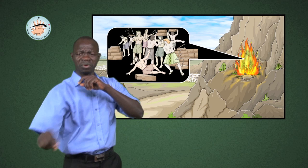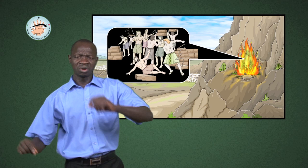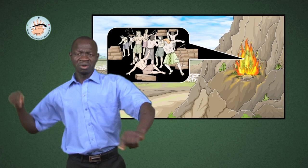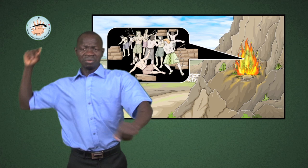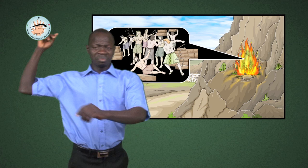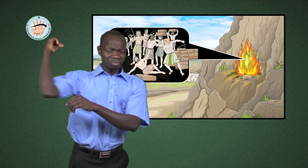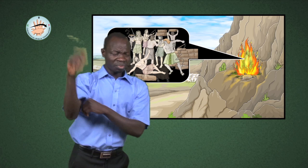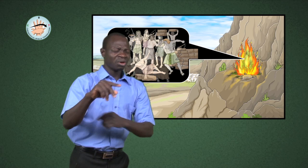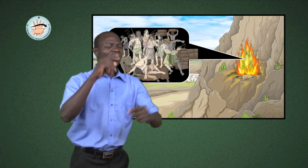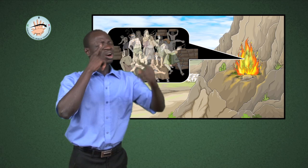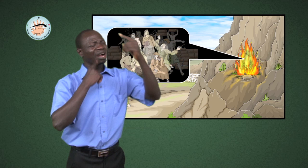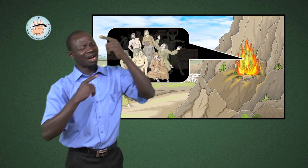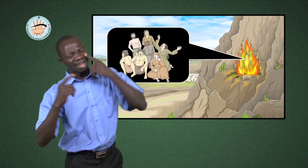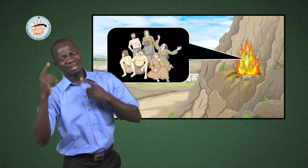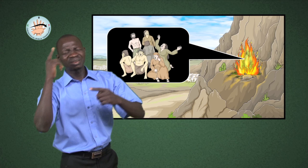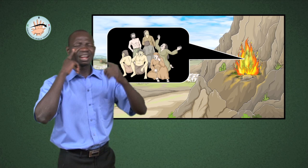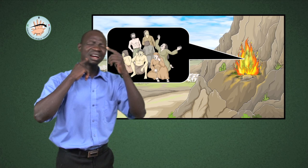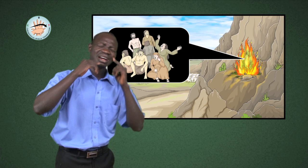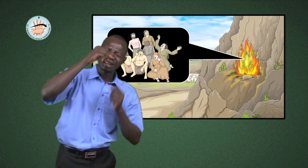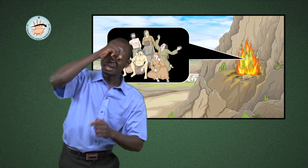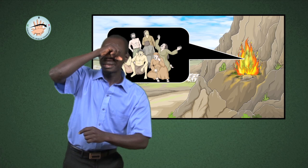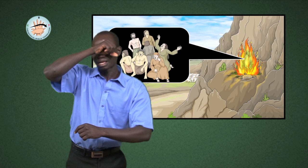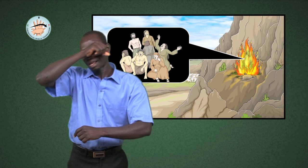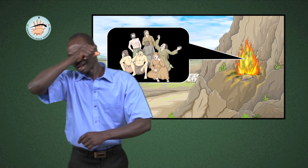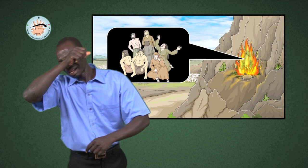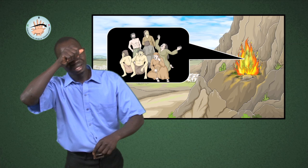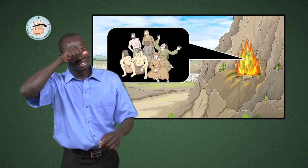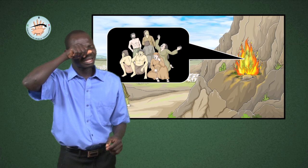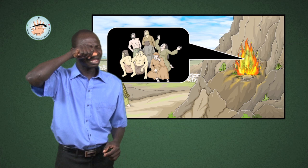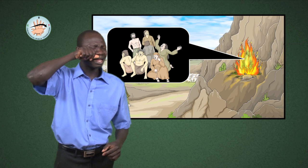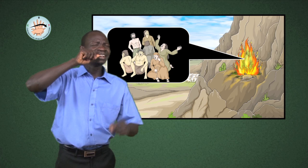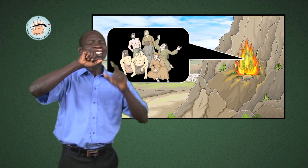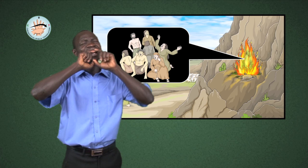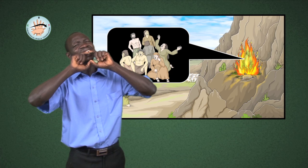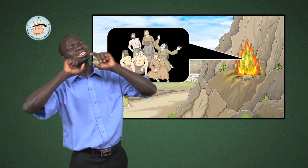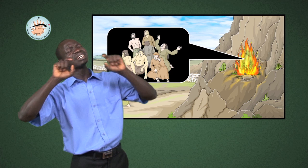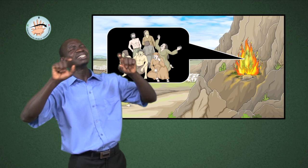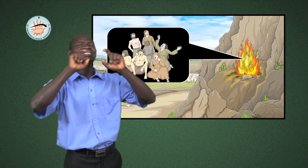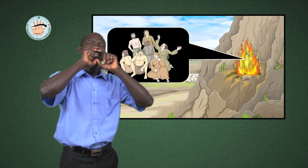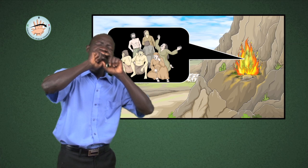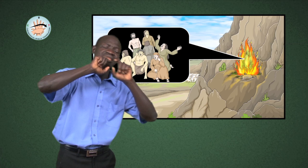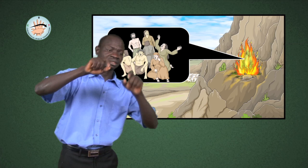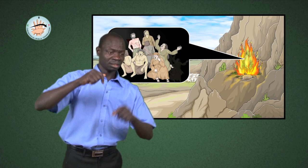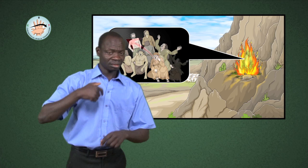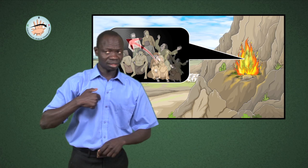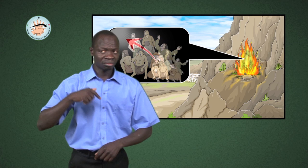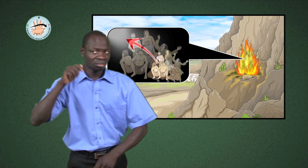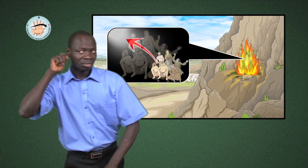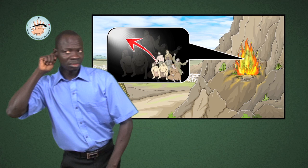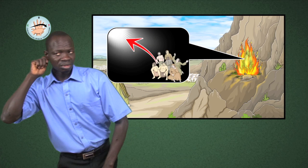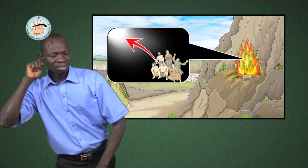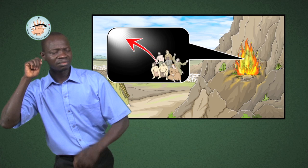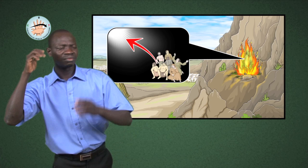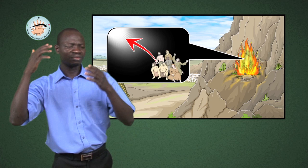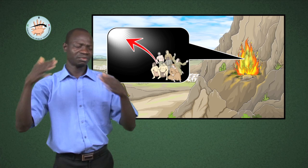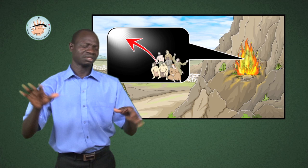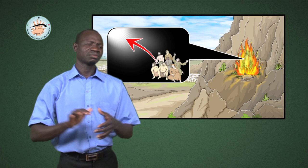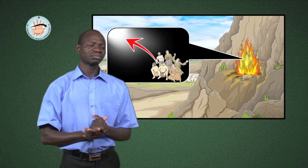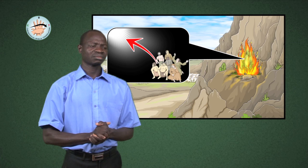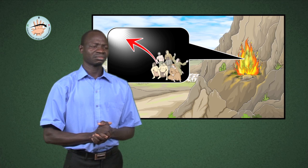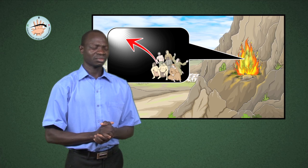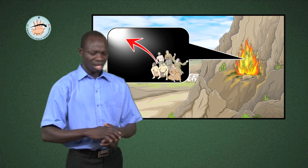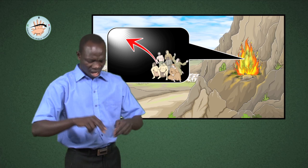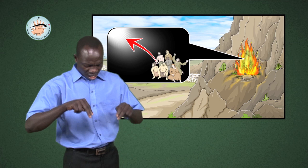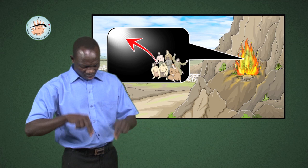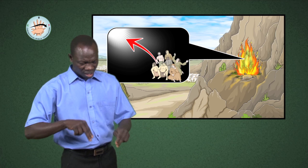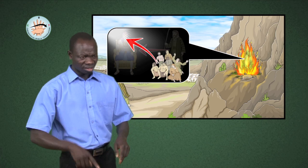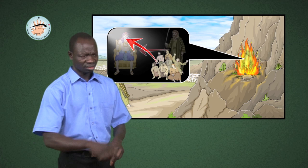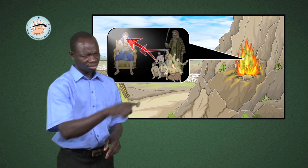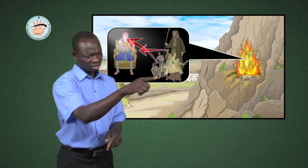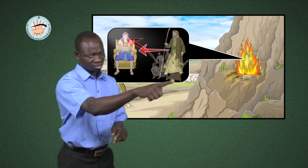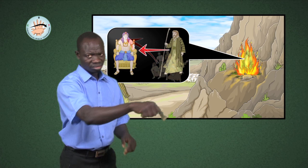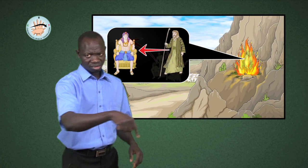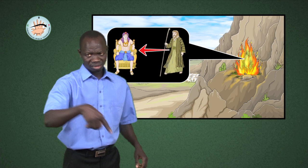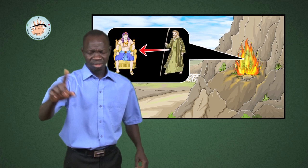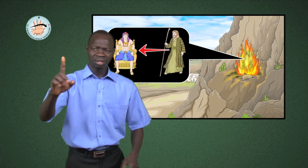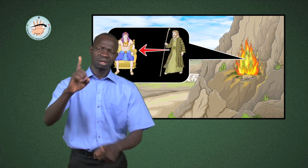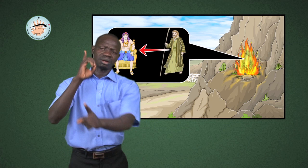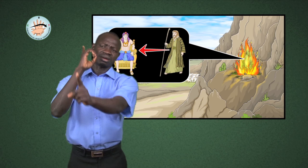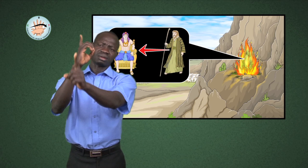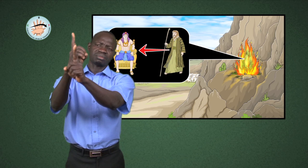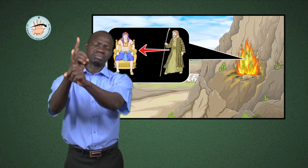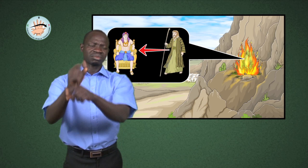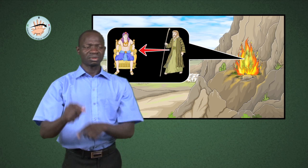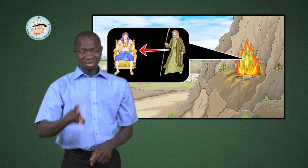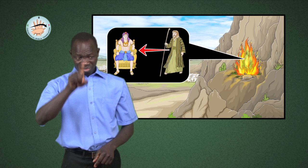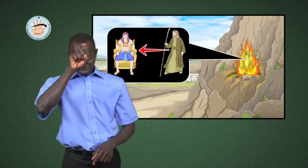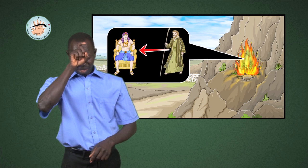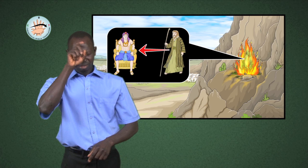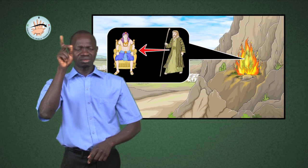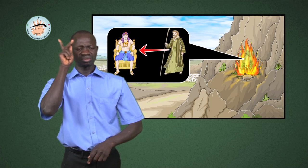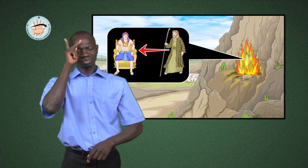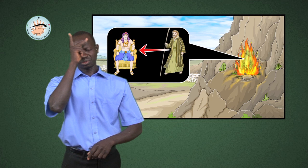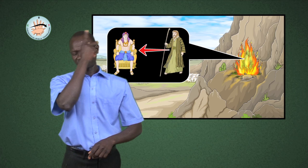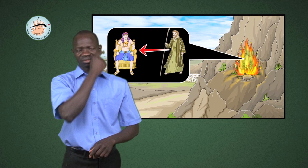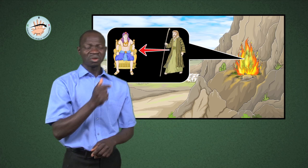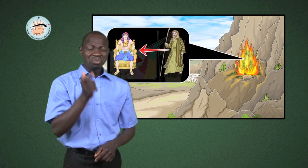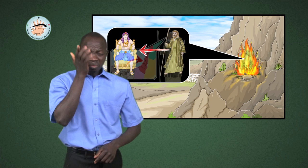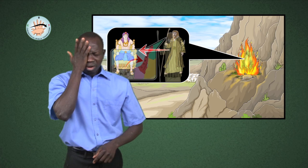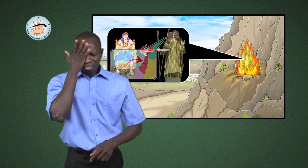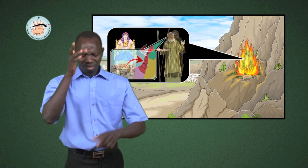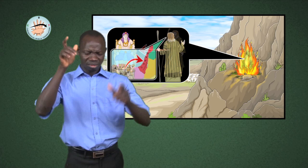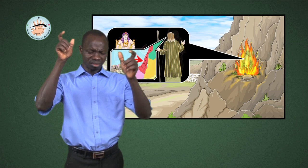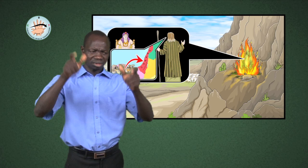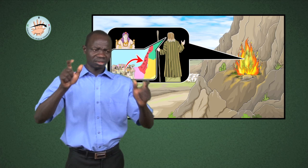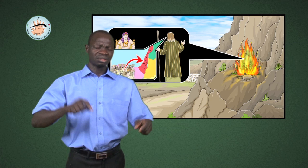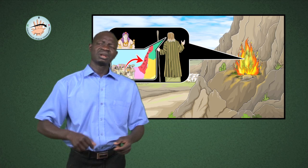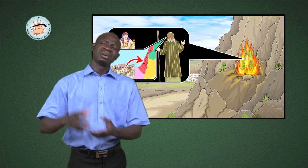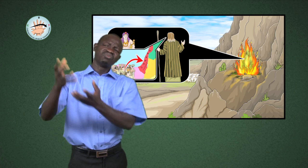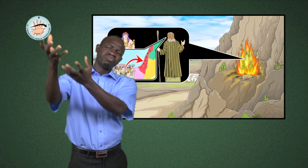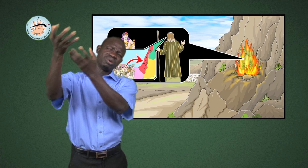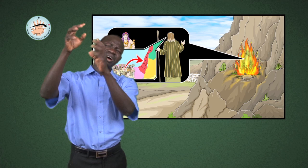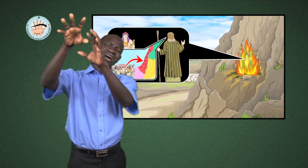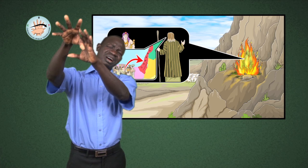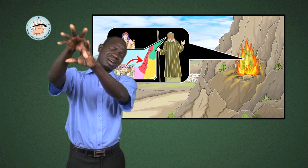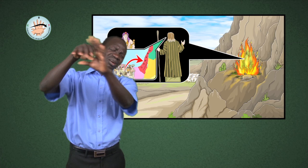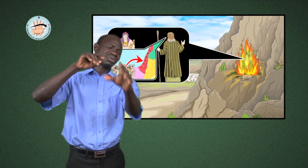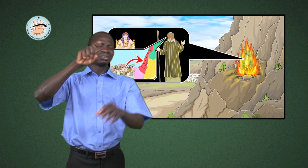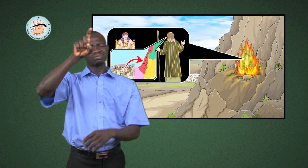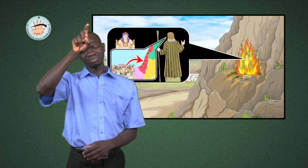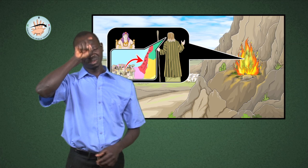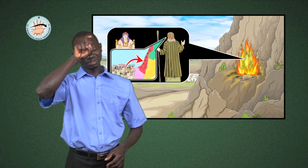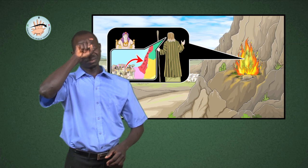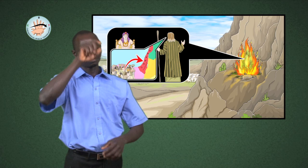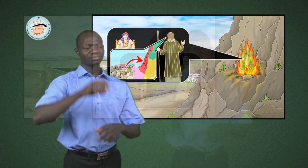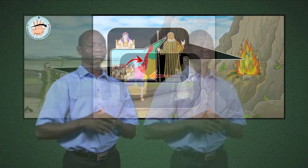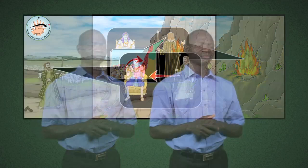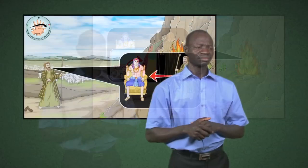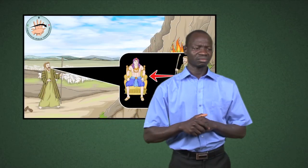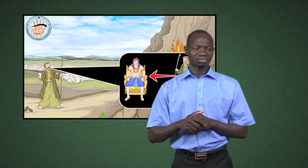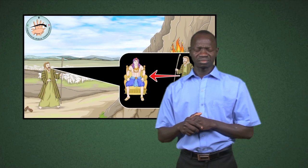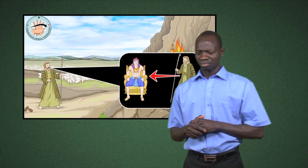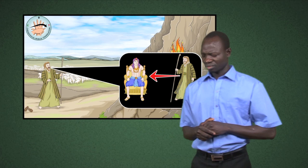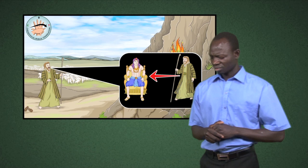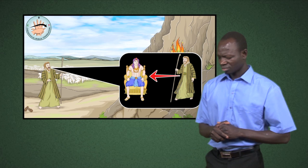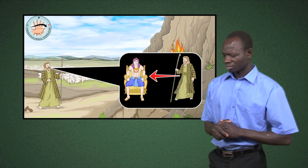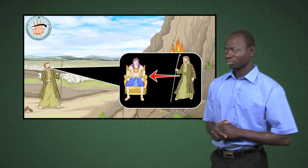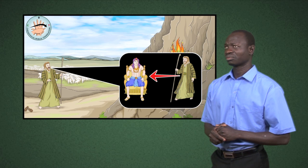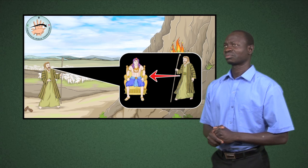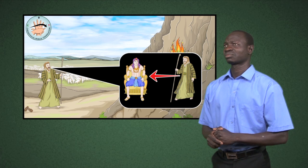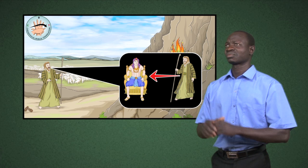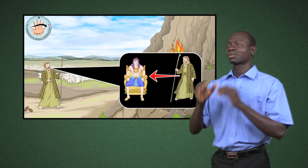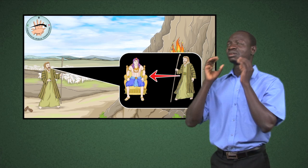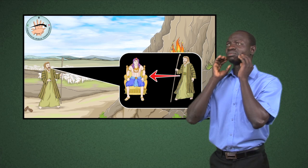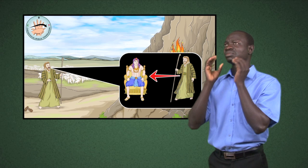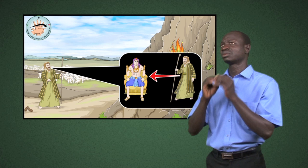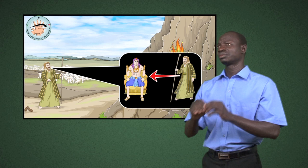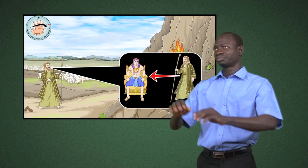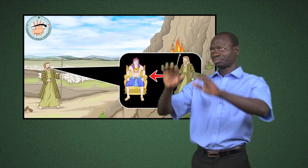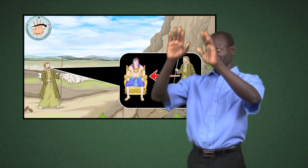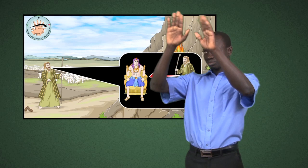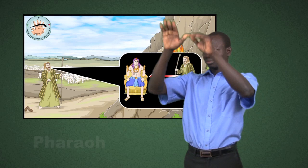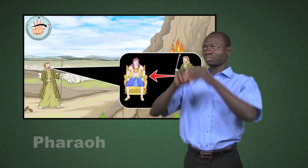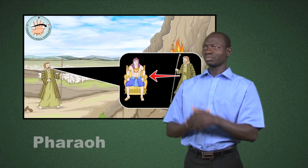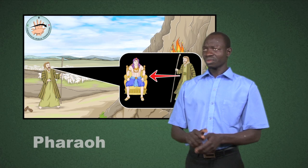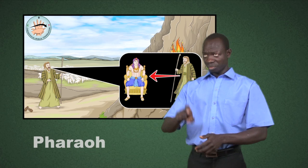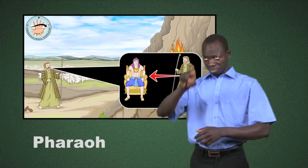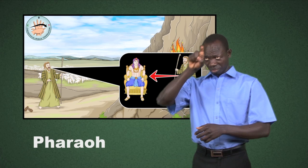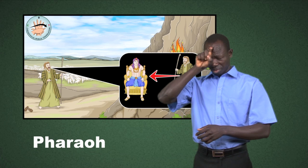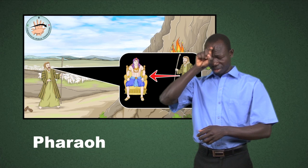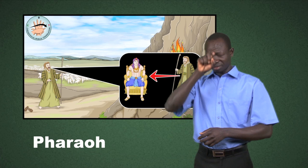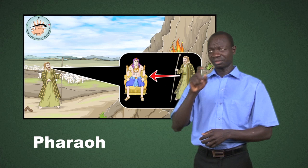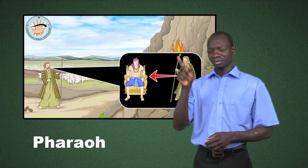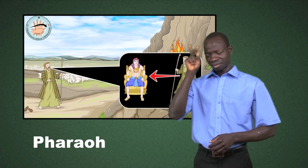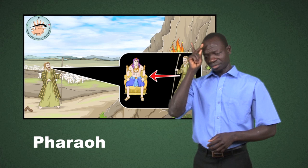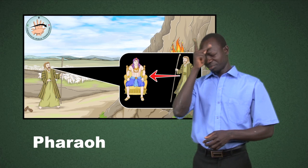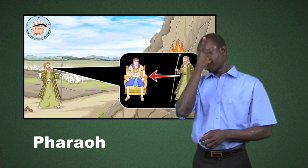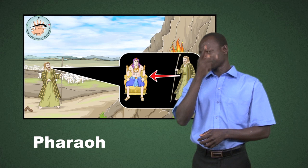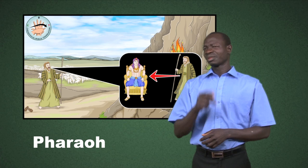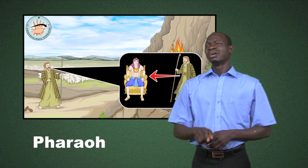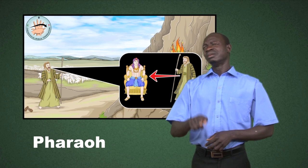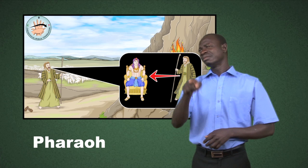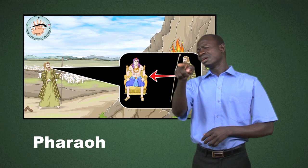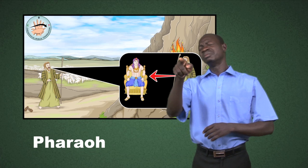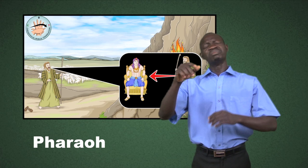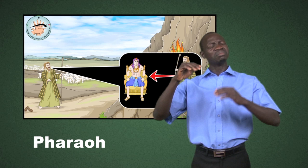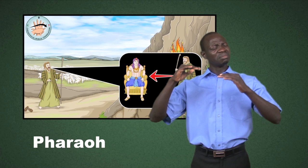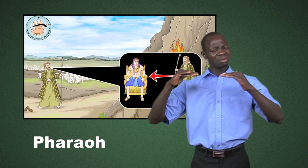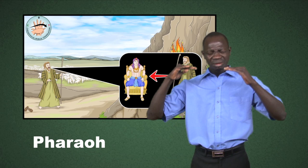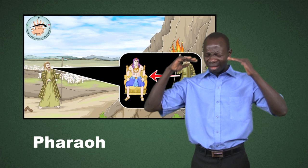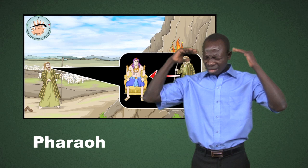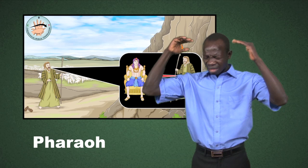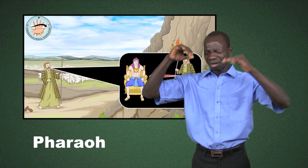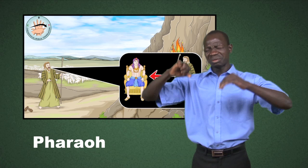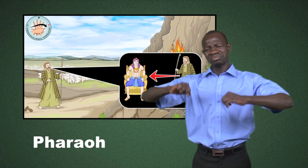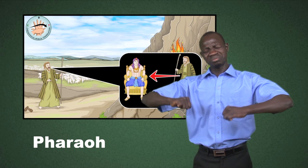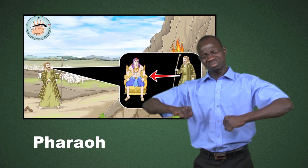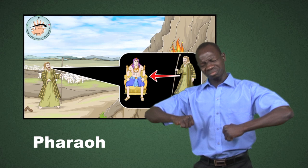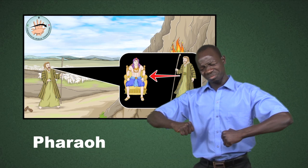Therefore, go! I am sending you to Pharaoh to bring My people the Israelites out of Egypt.”